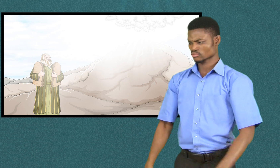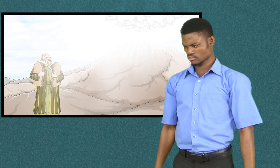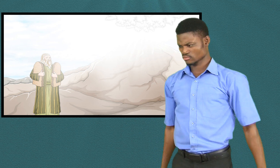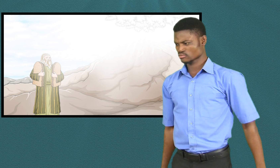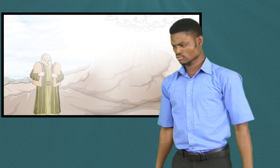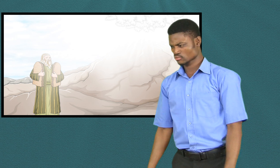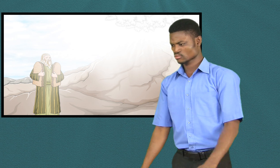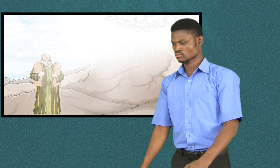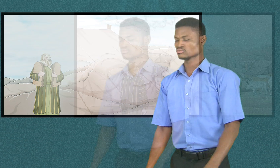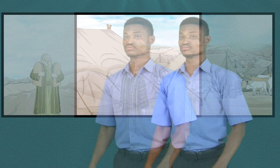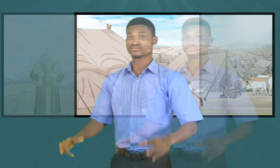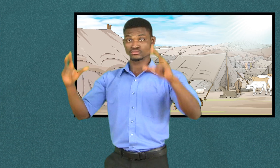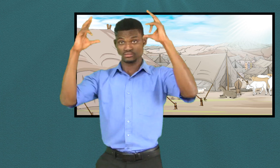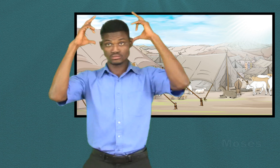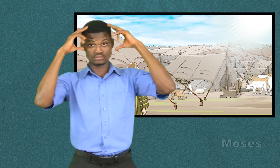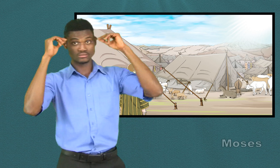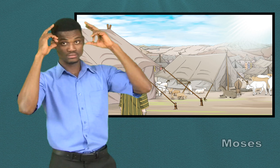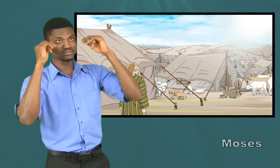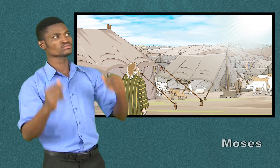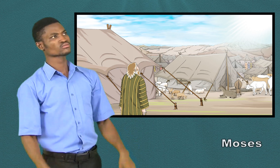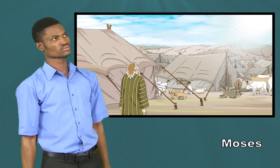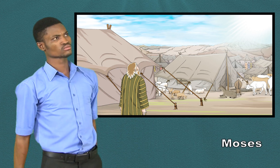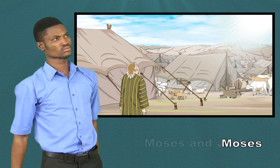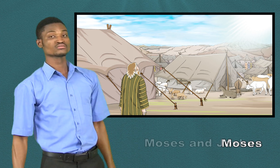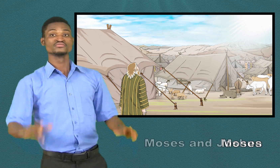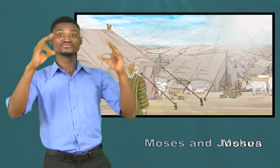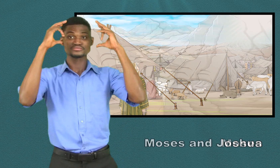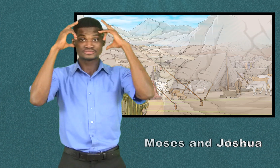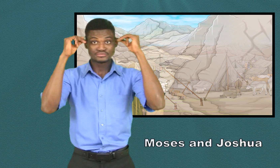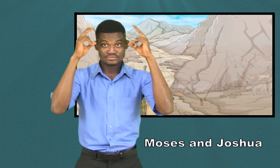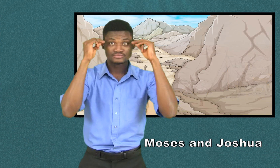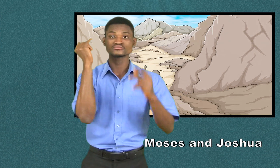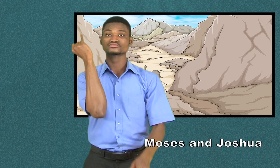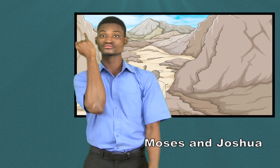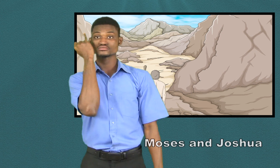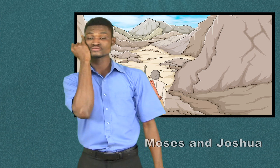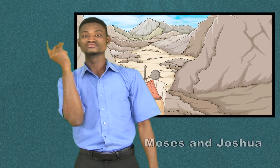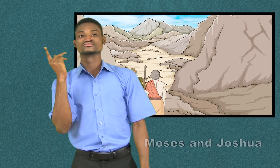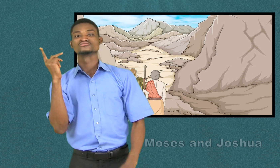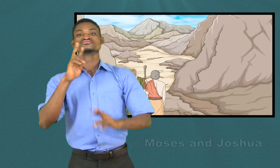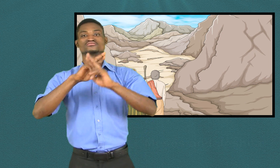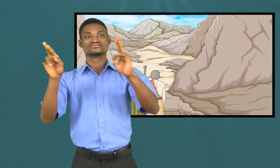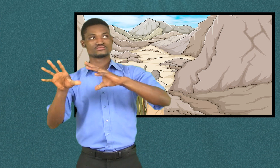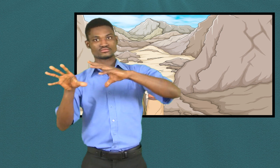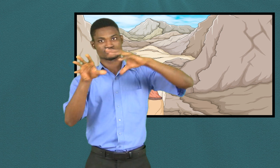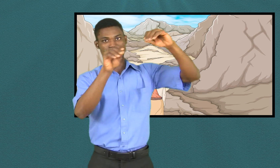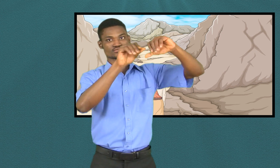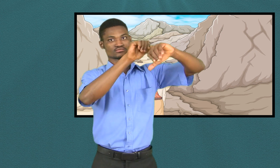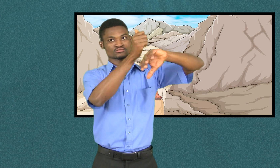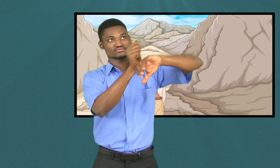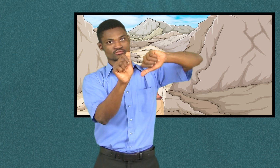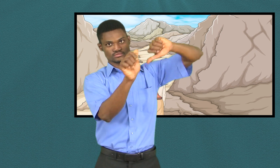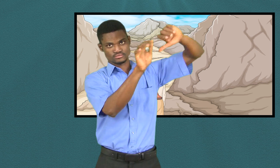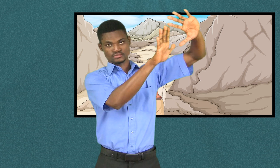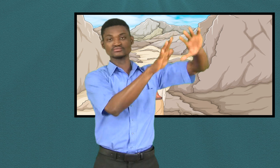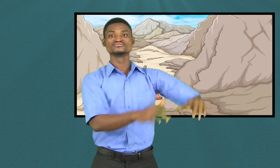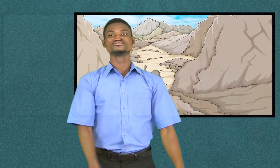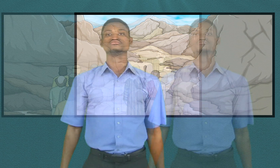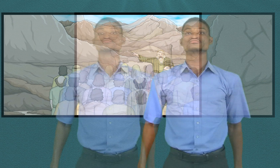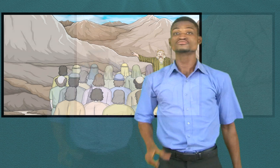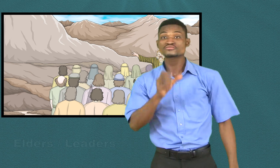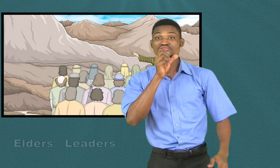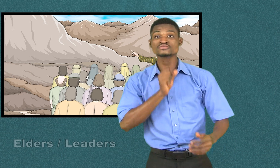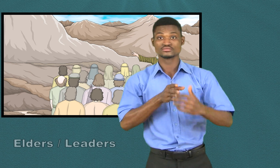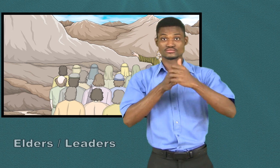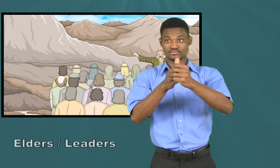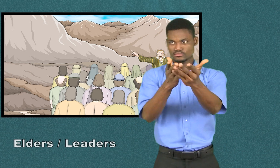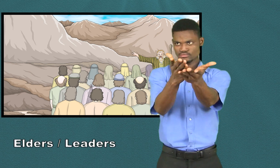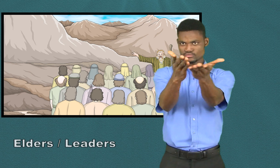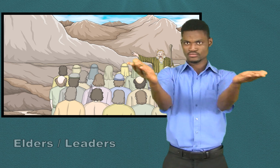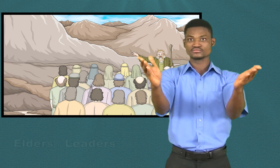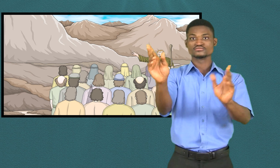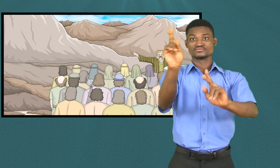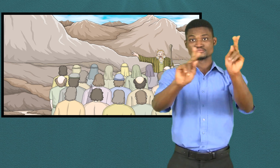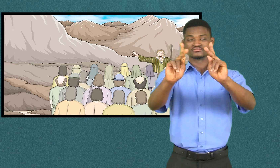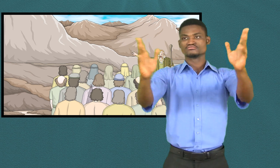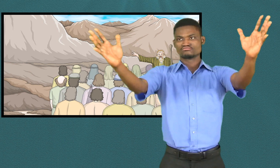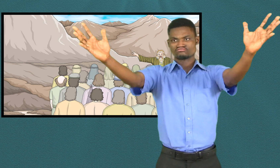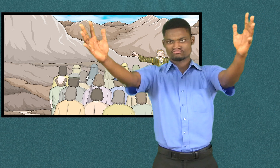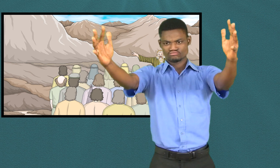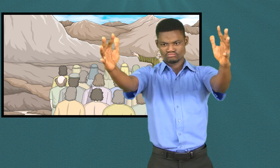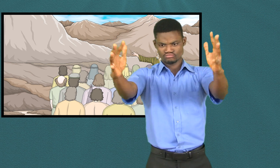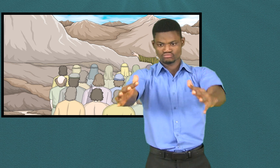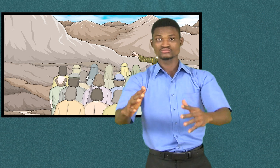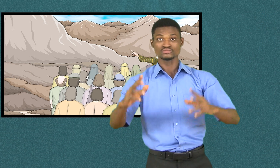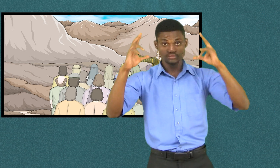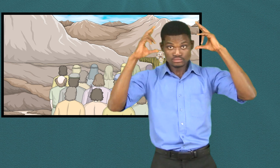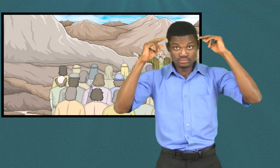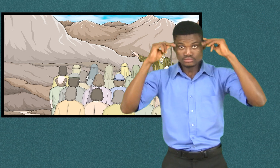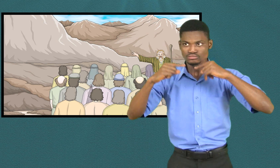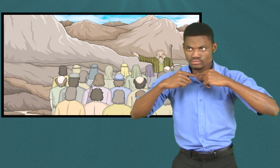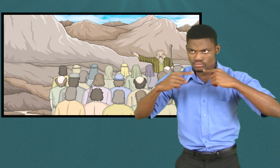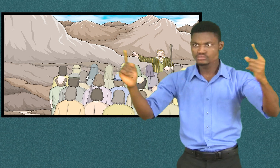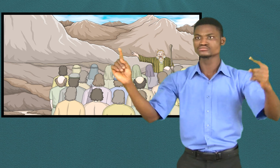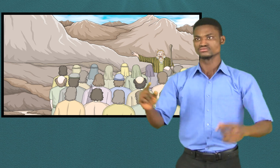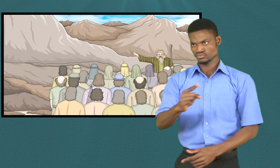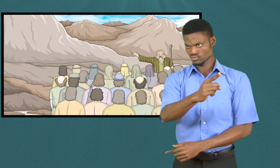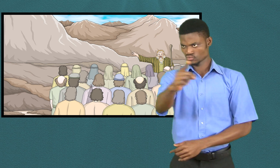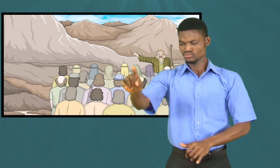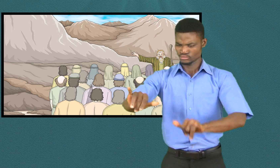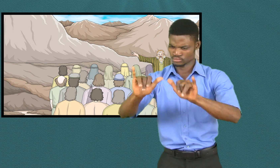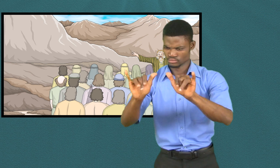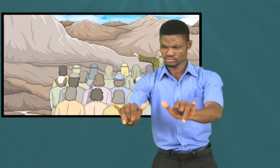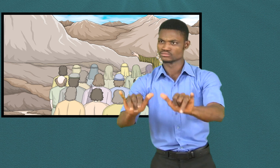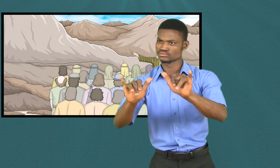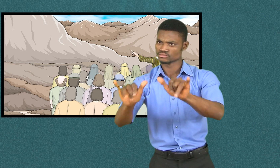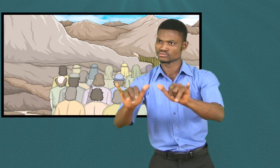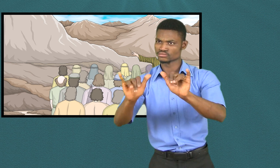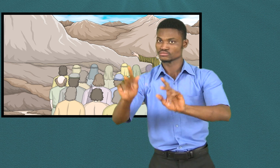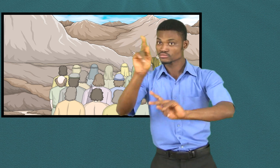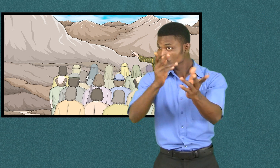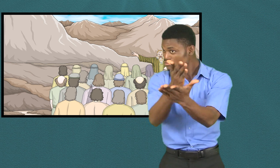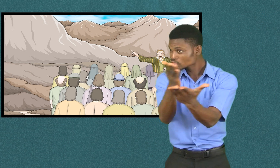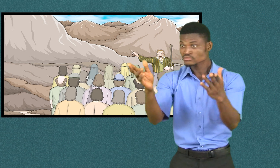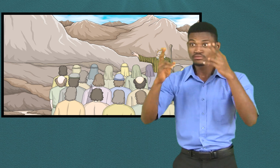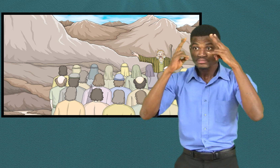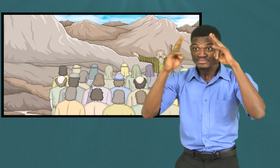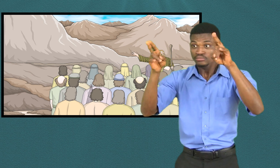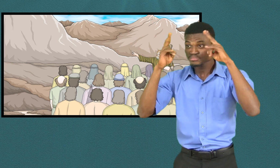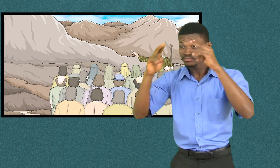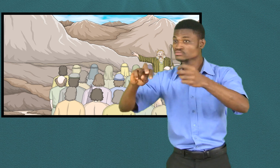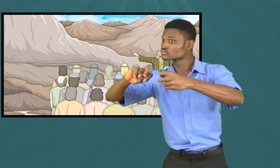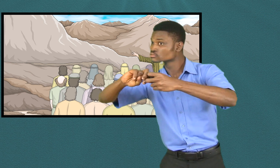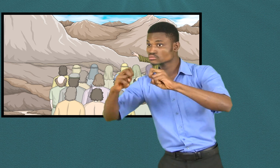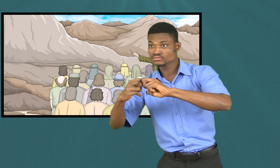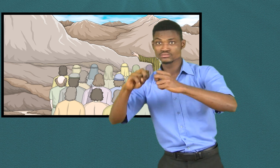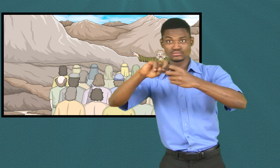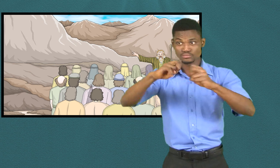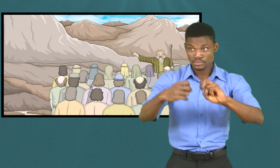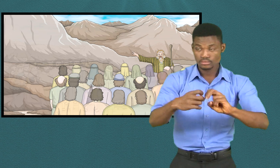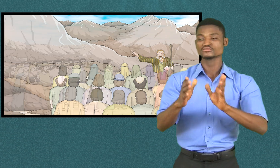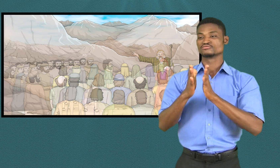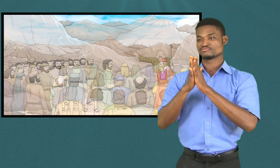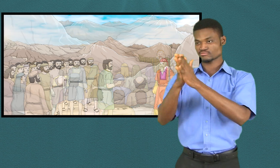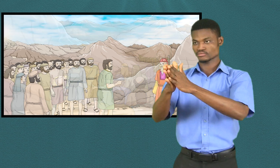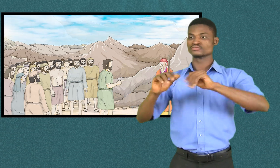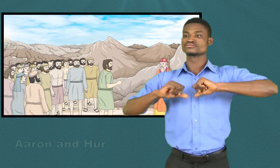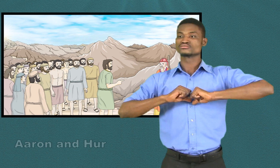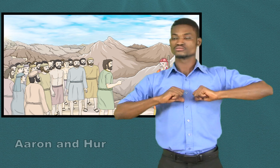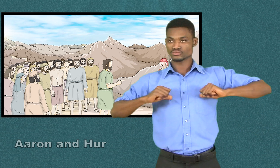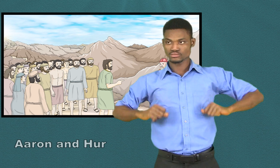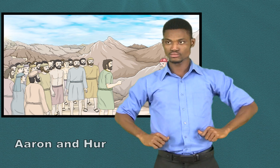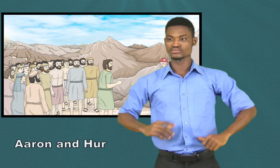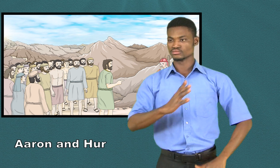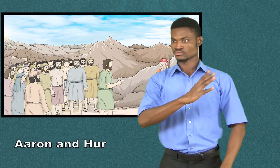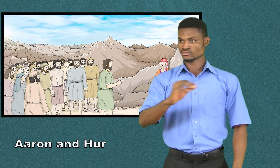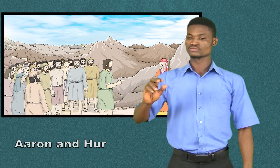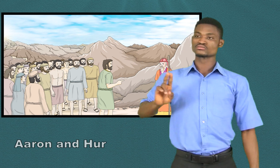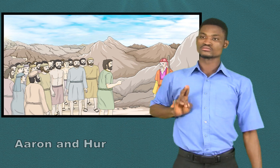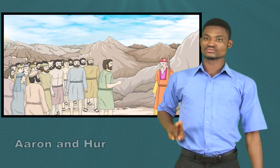So Moses set out with Joshua his attendant and went up on the mountain of God. And he said to the elders, “Wait here for us until we return to you.